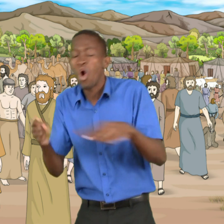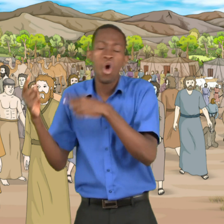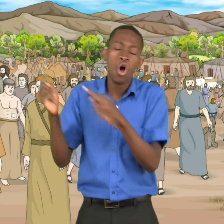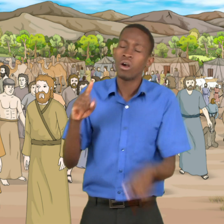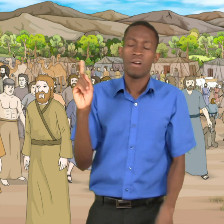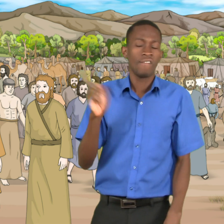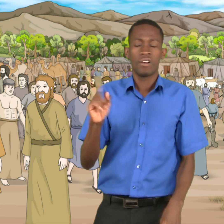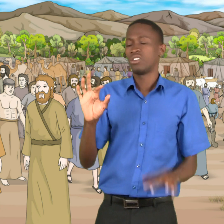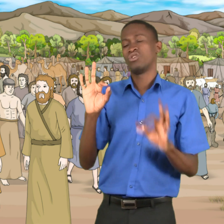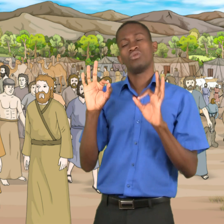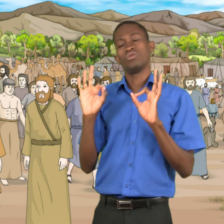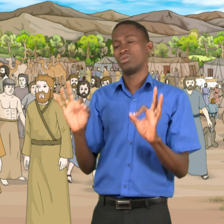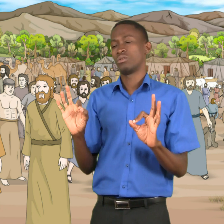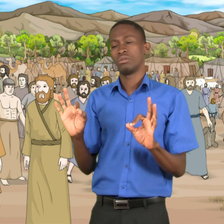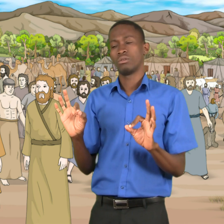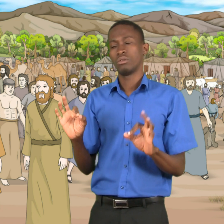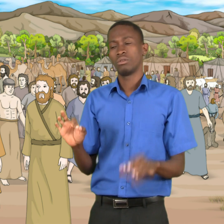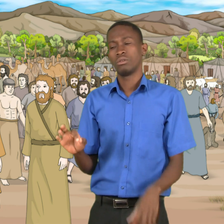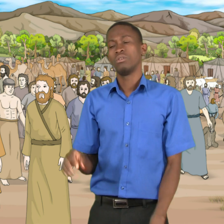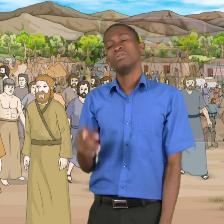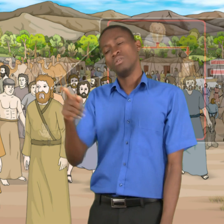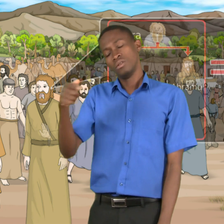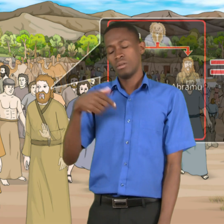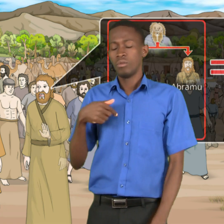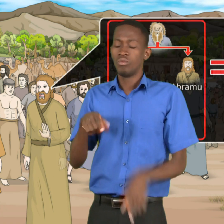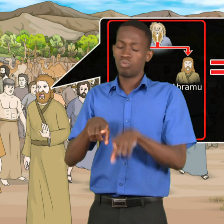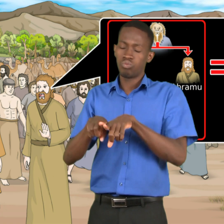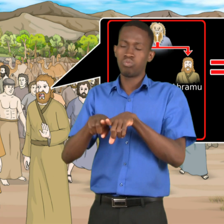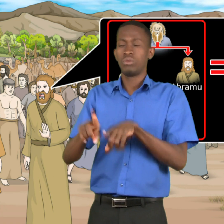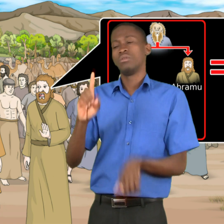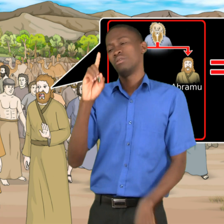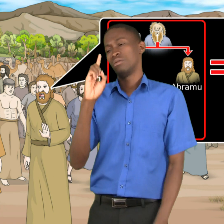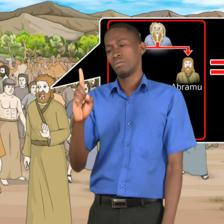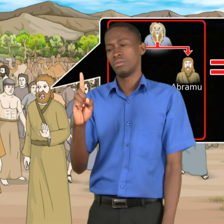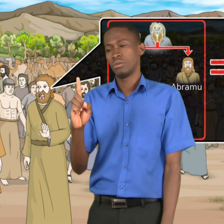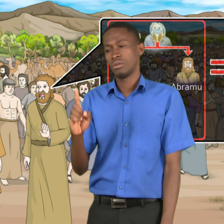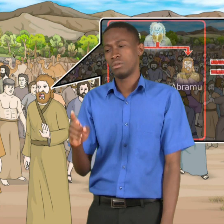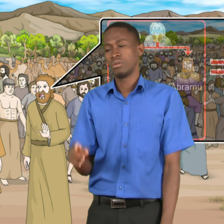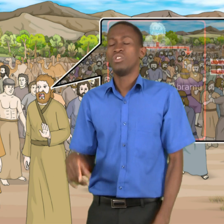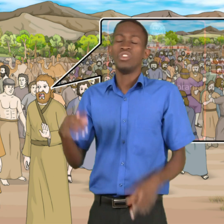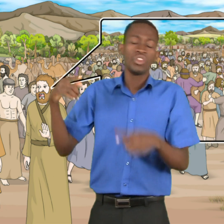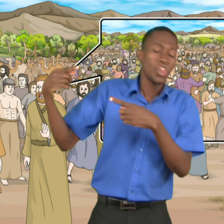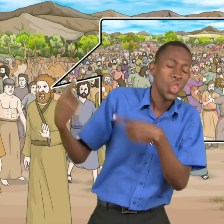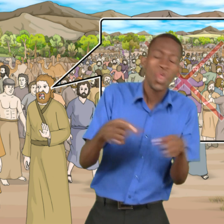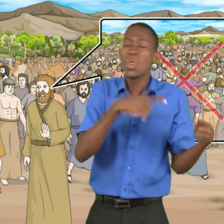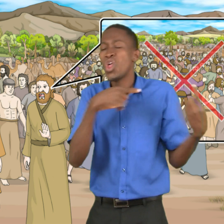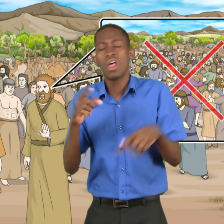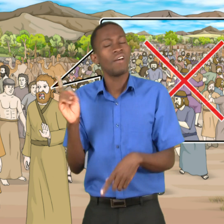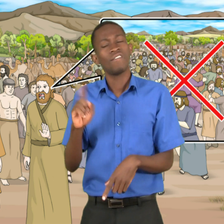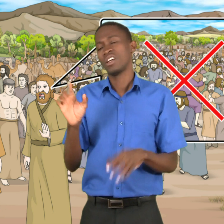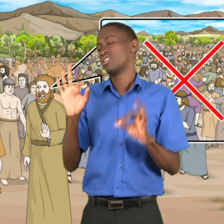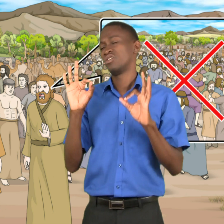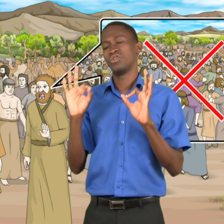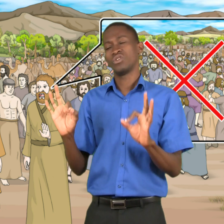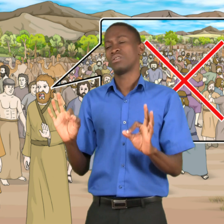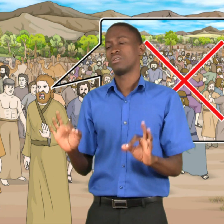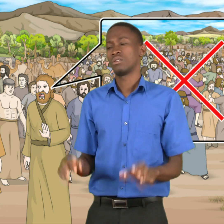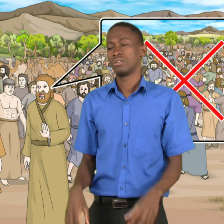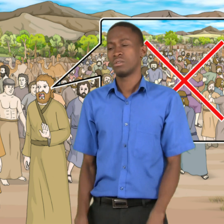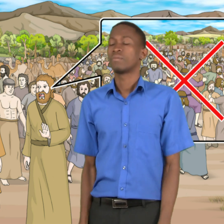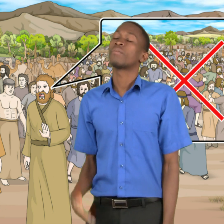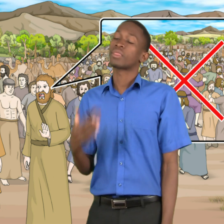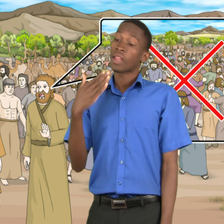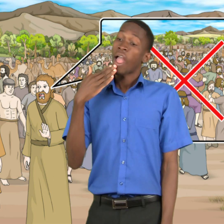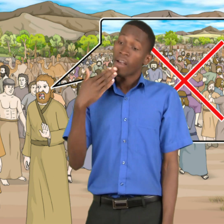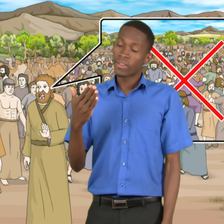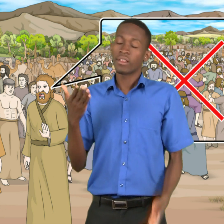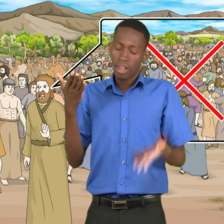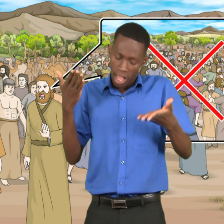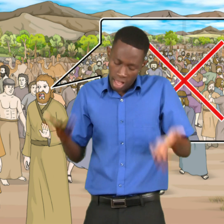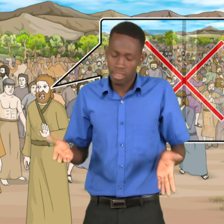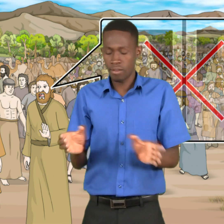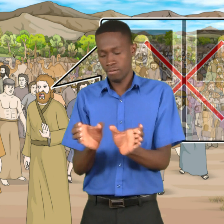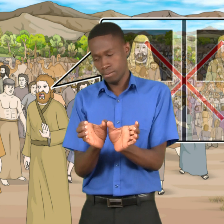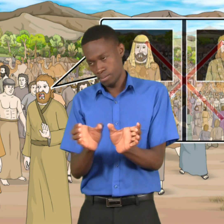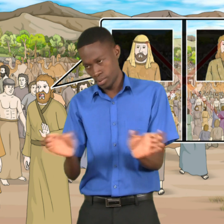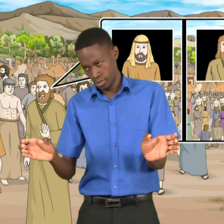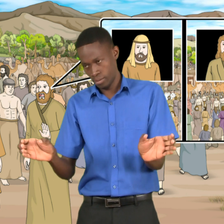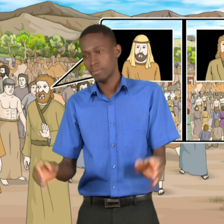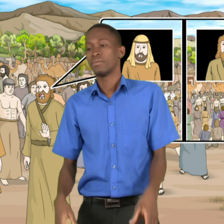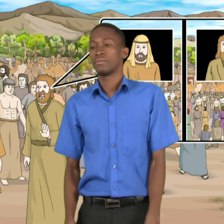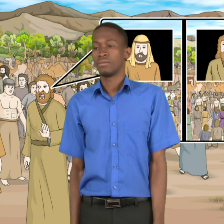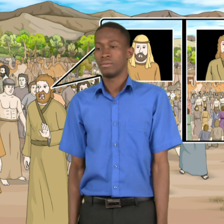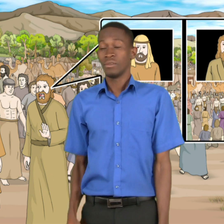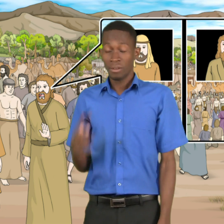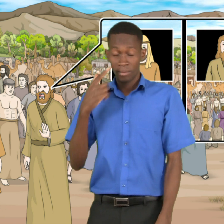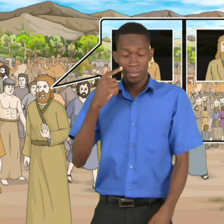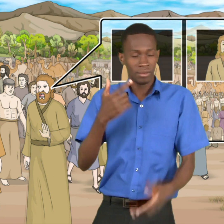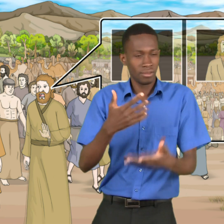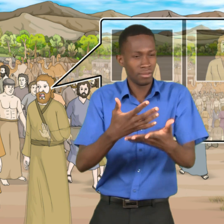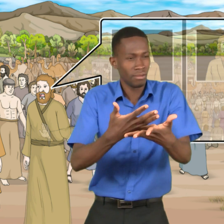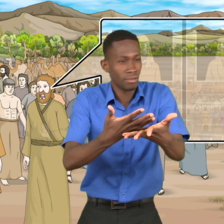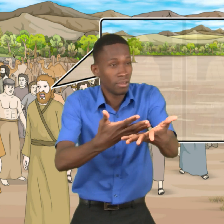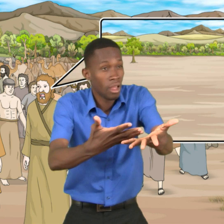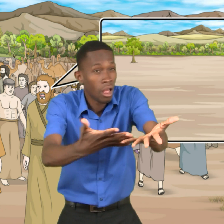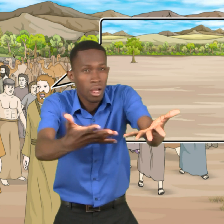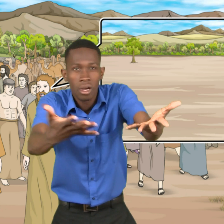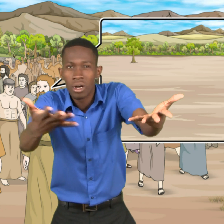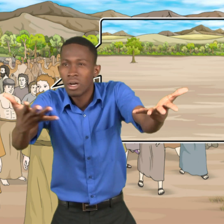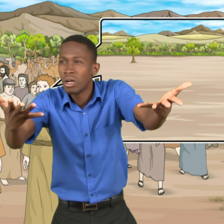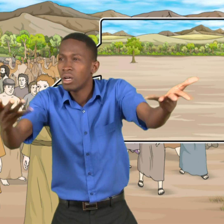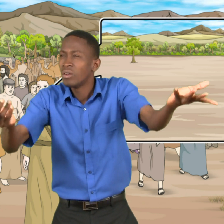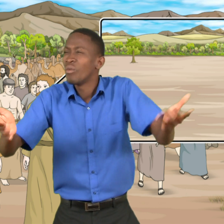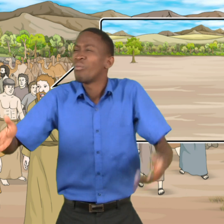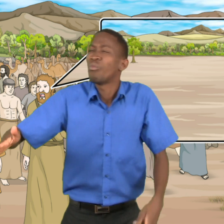After all, we are brothers.